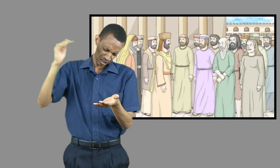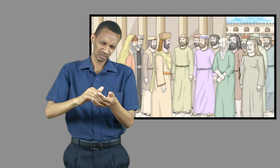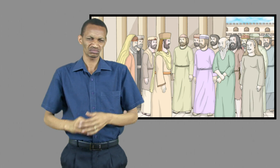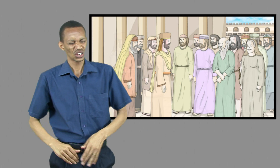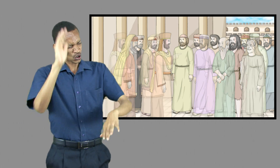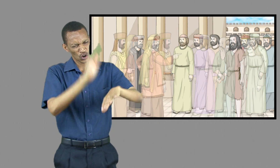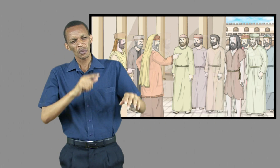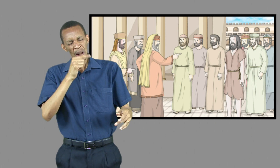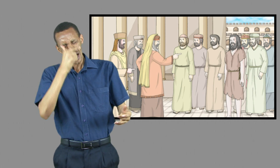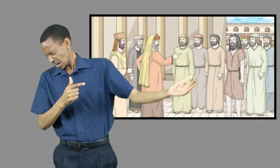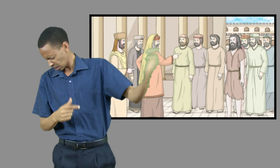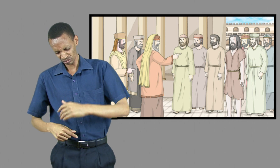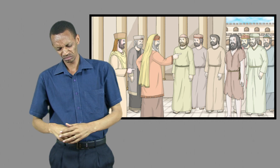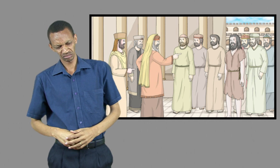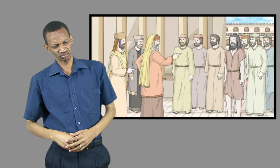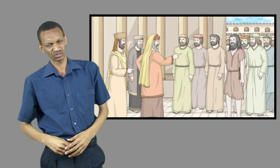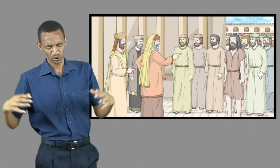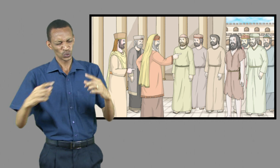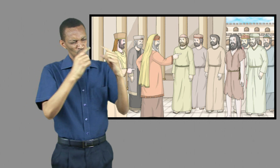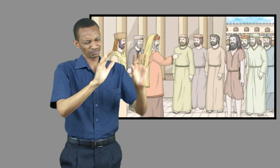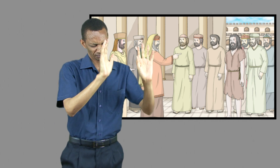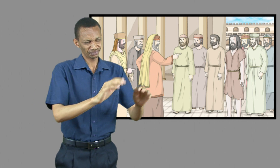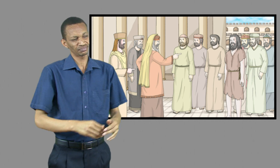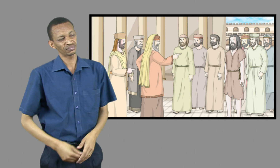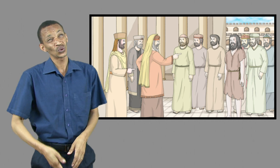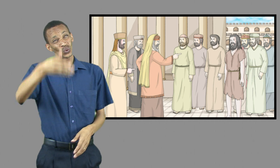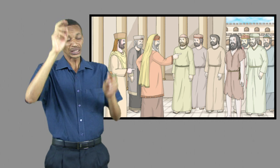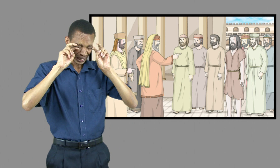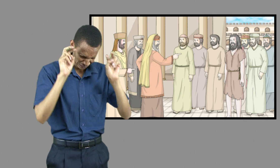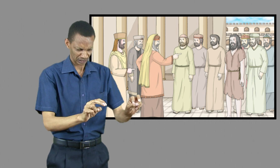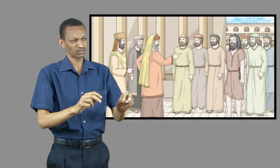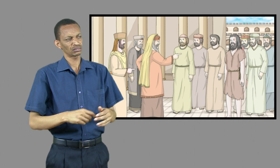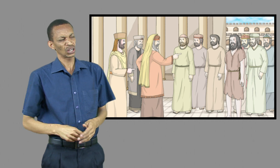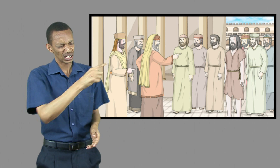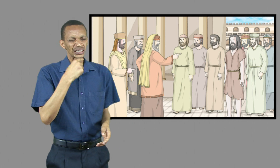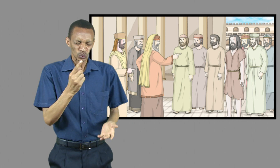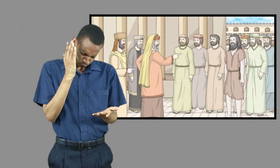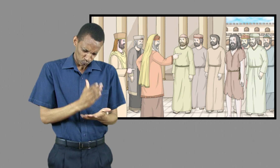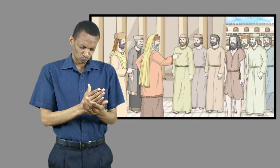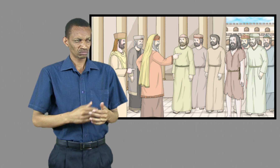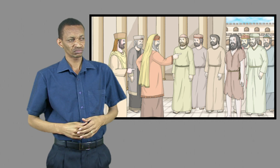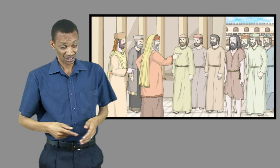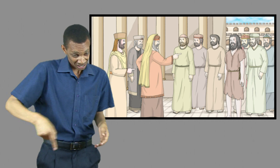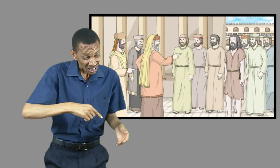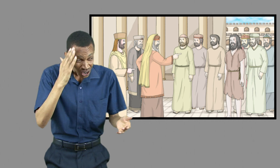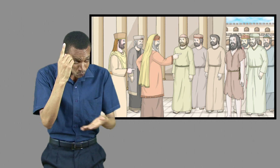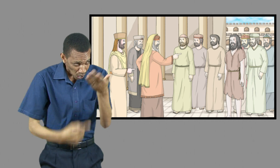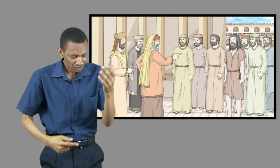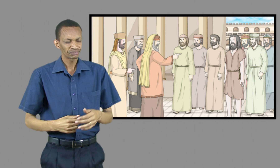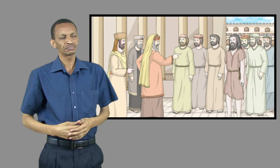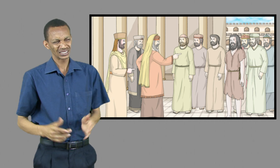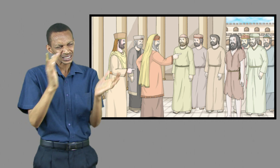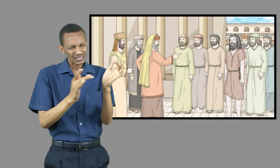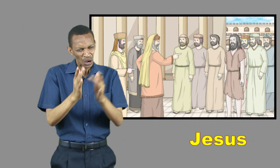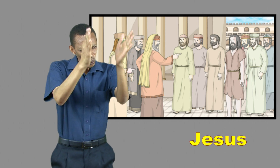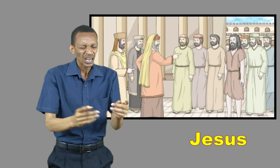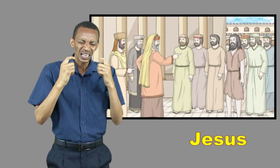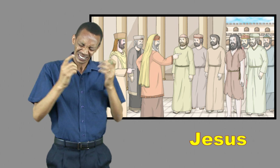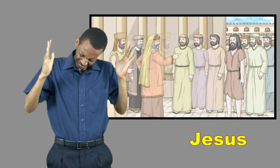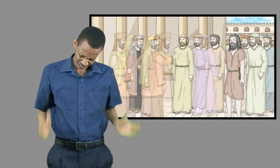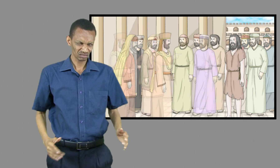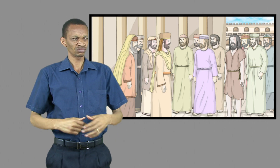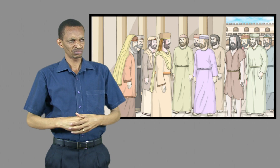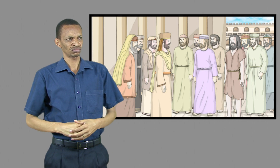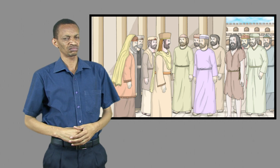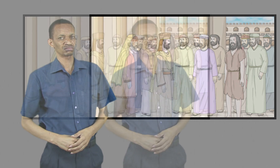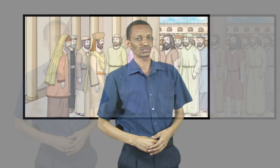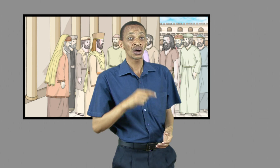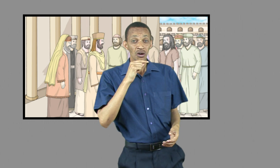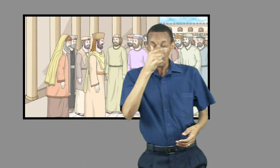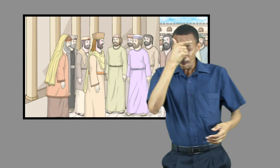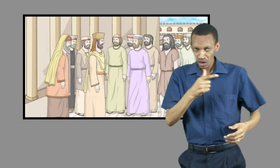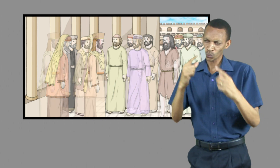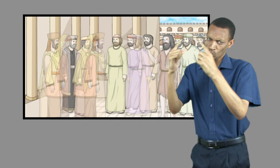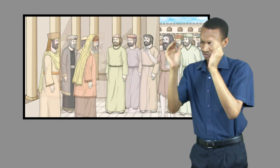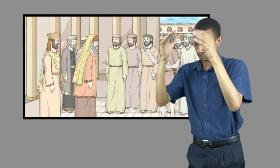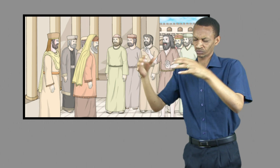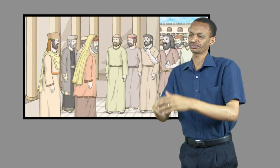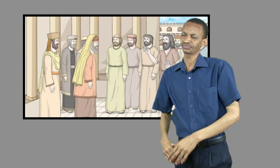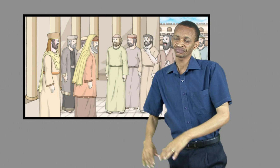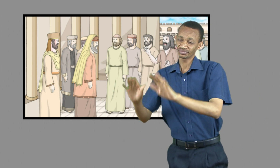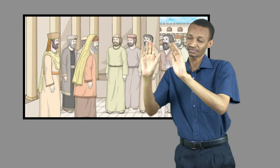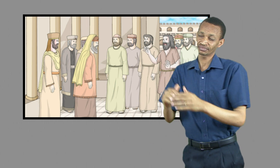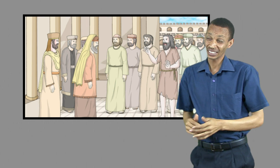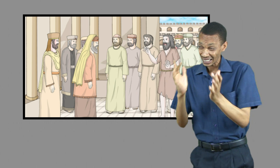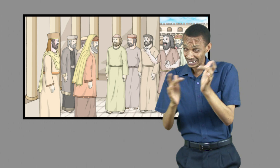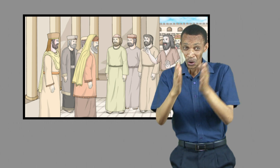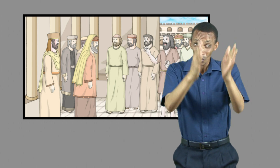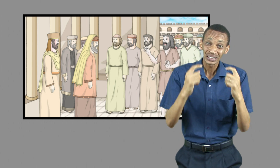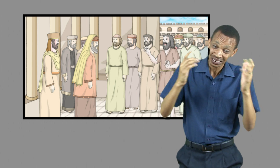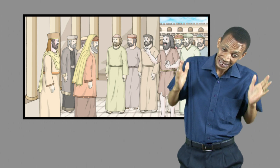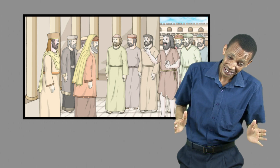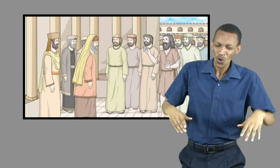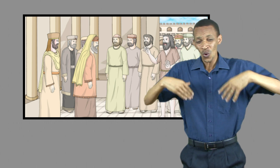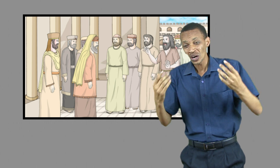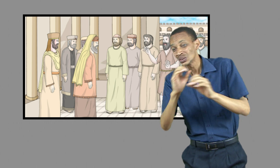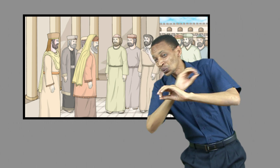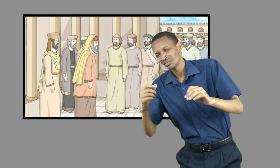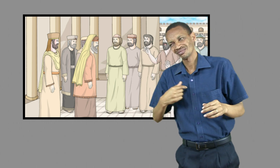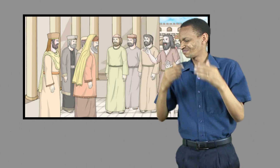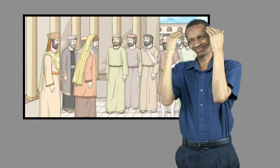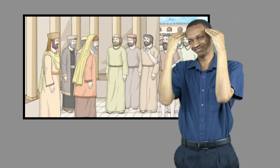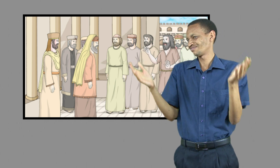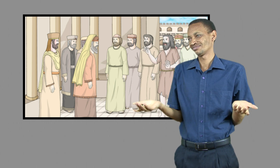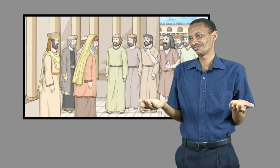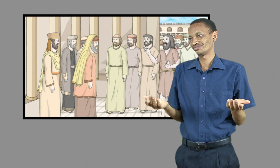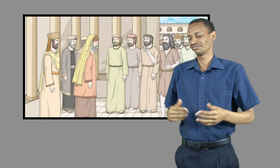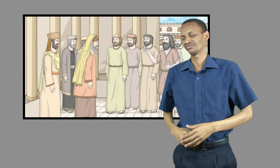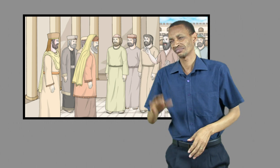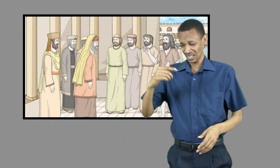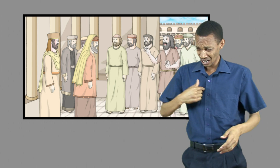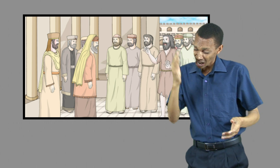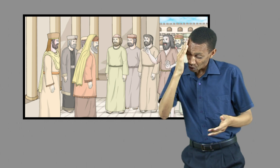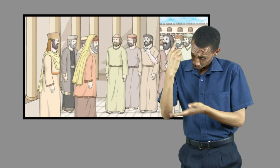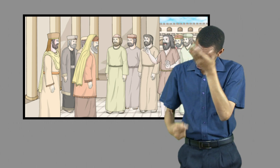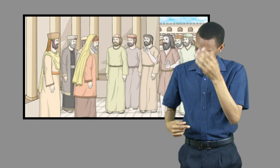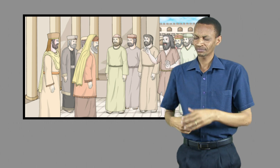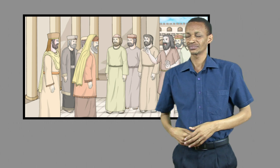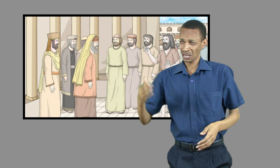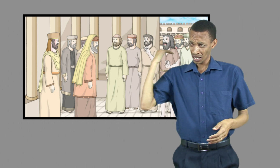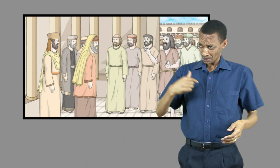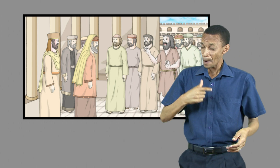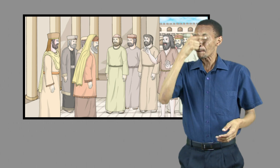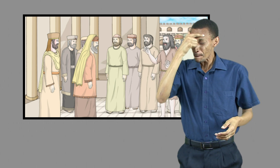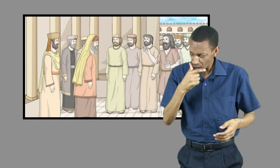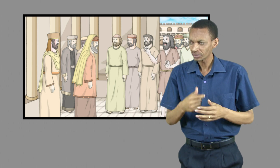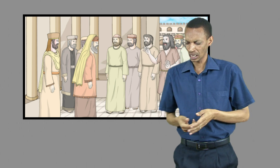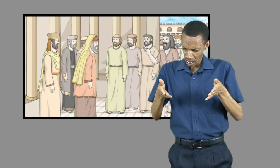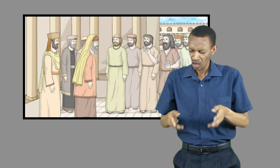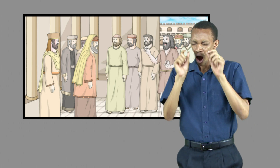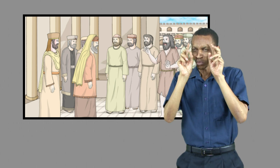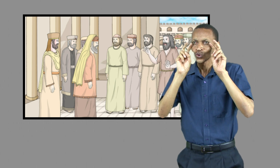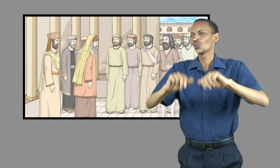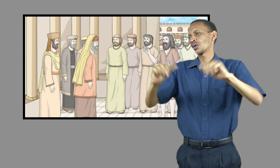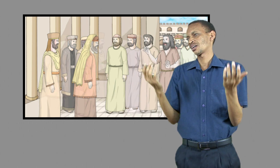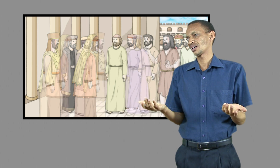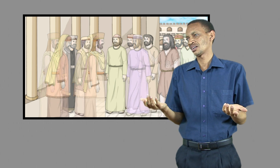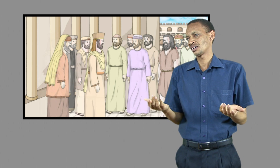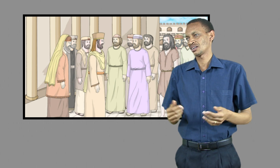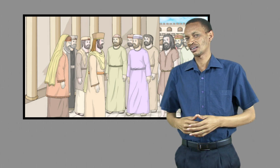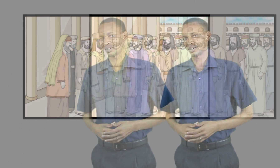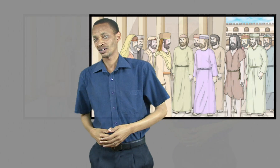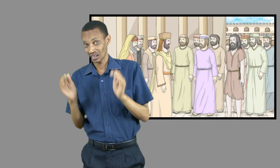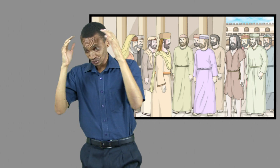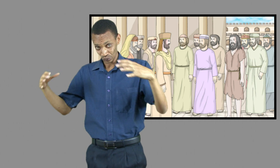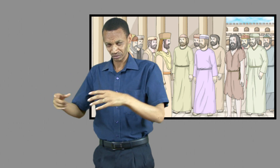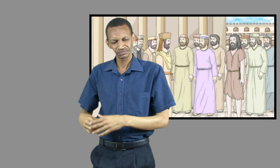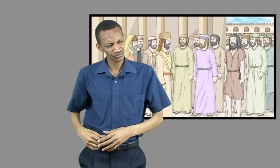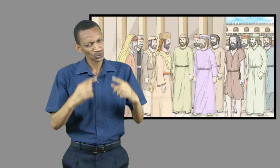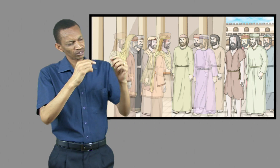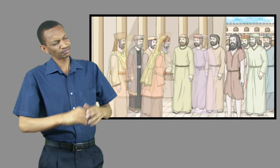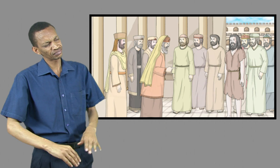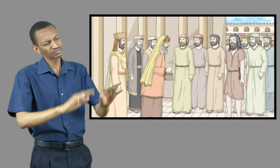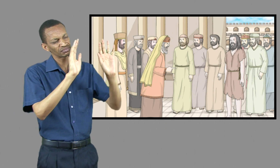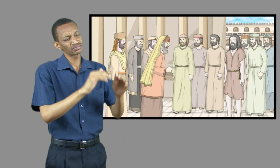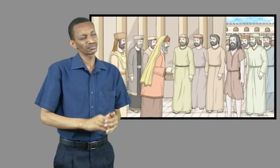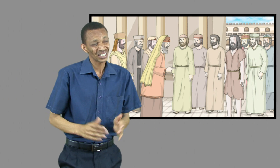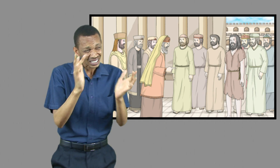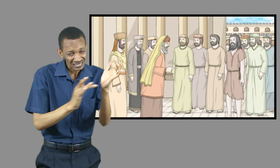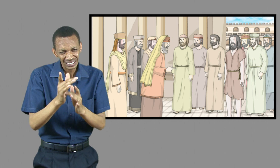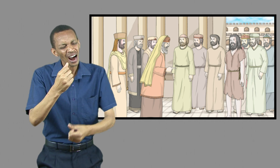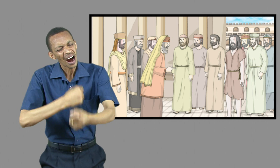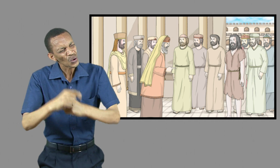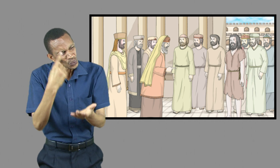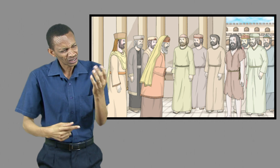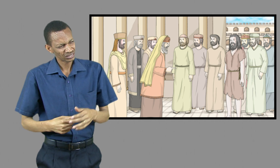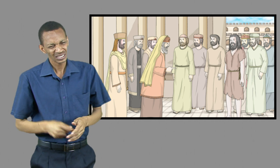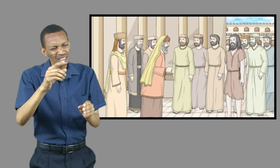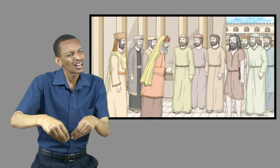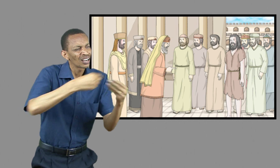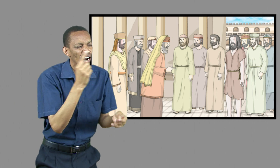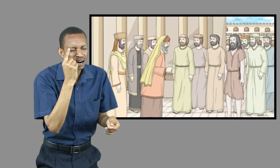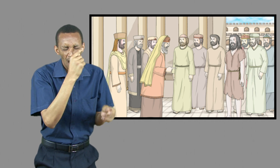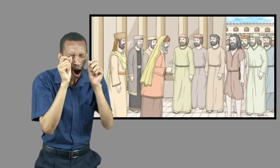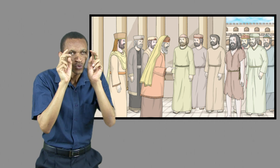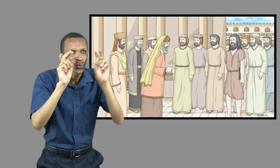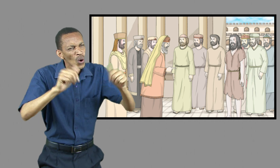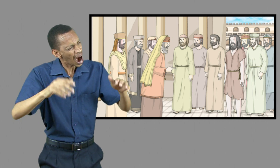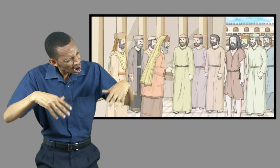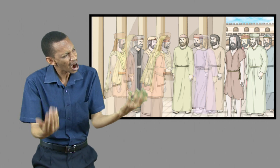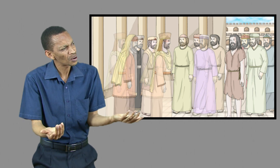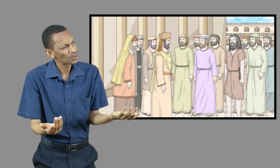So a second time they called for the man who had been blind and said, “Give glory to God! We know that this man is a sinner.” He answered, “Whether He is a sinner I do not know. There is one thing I do know: I was blind, but now I see!” “What did He do to you?”